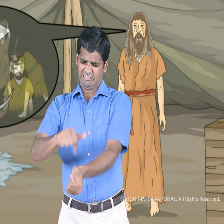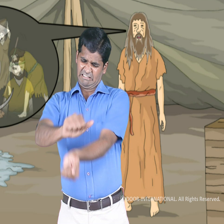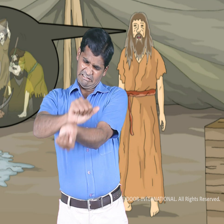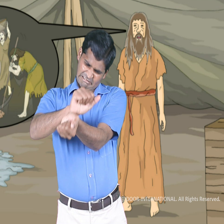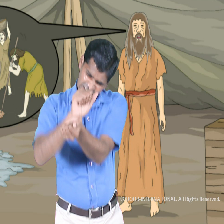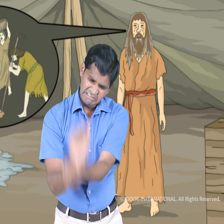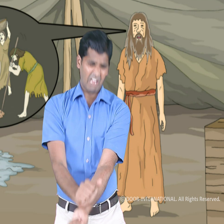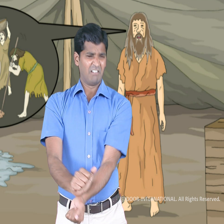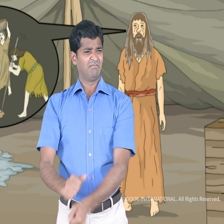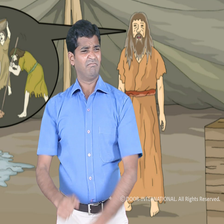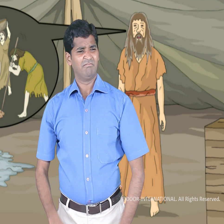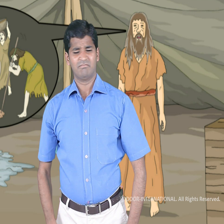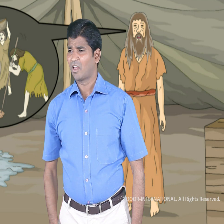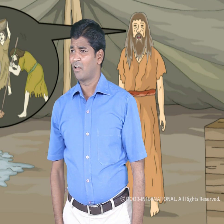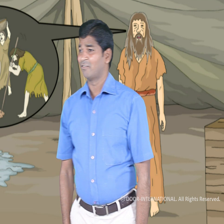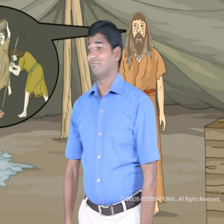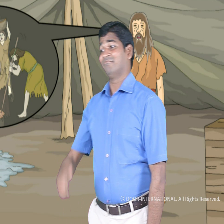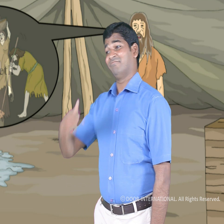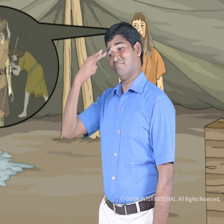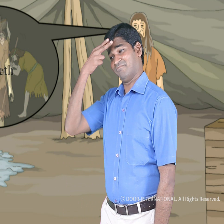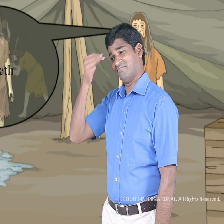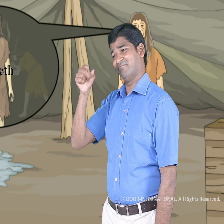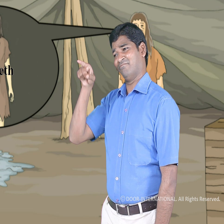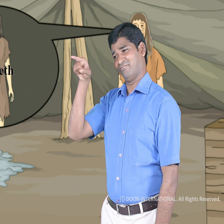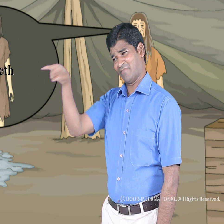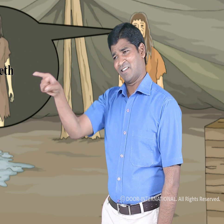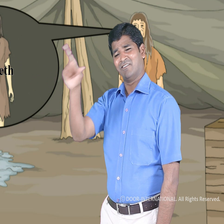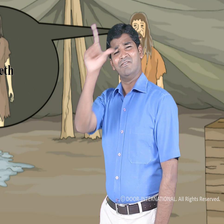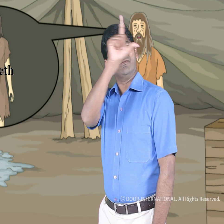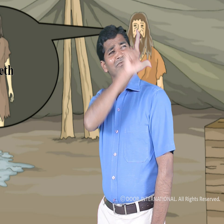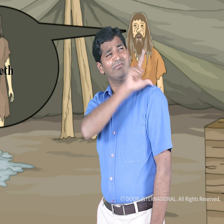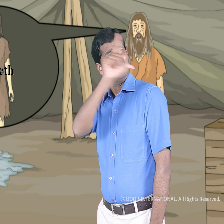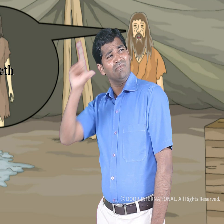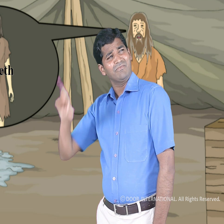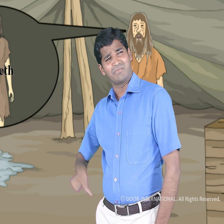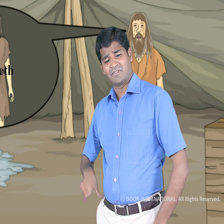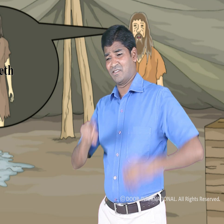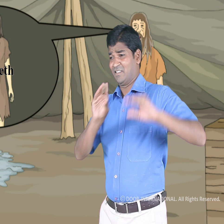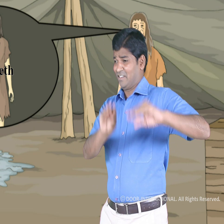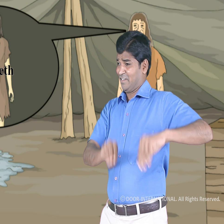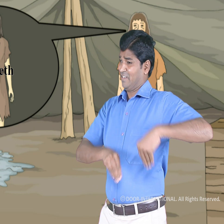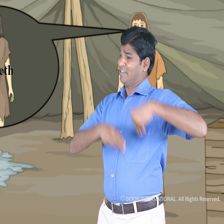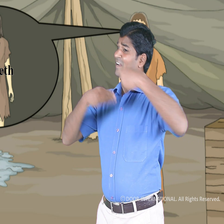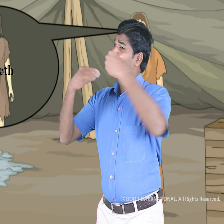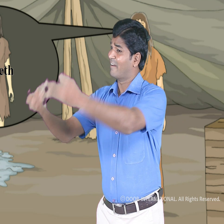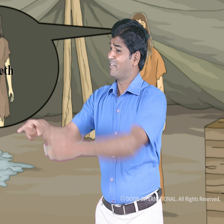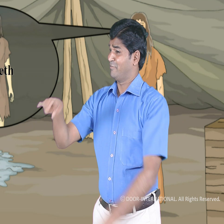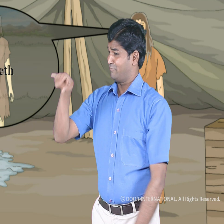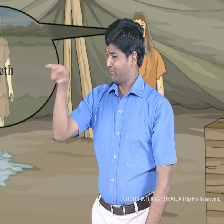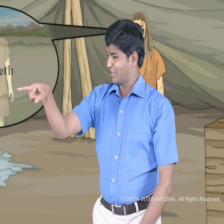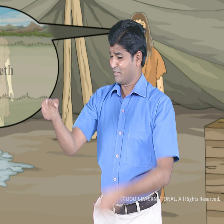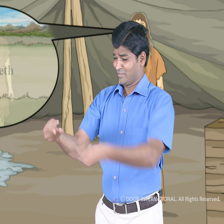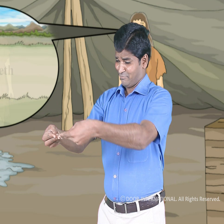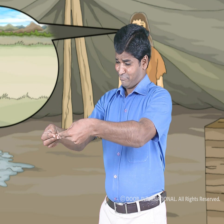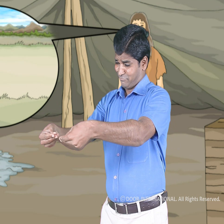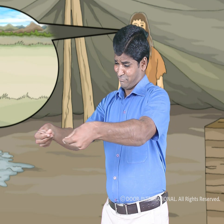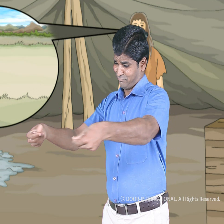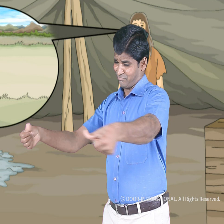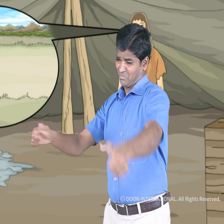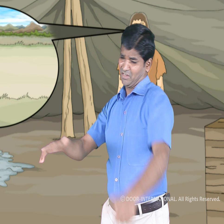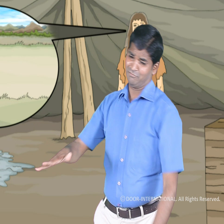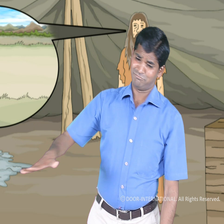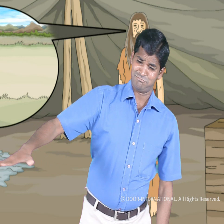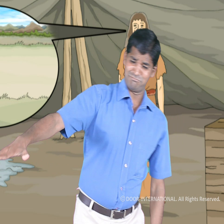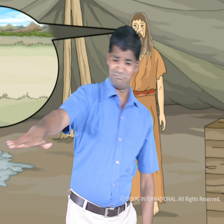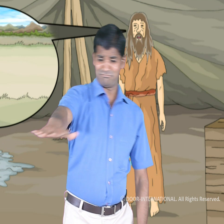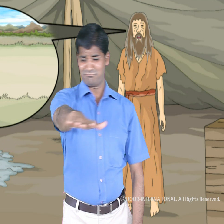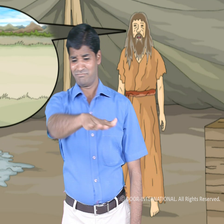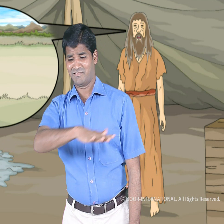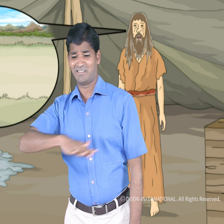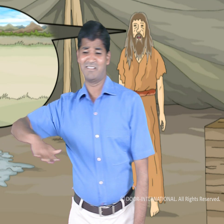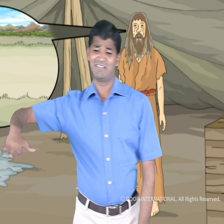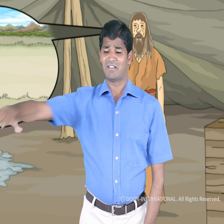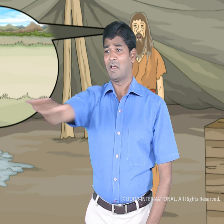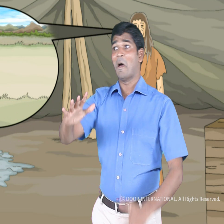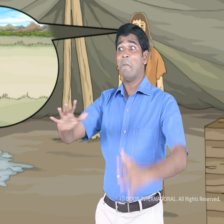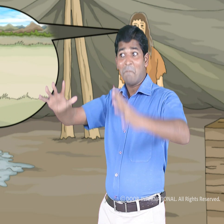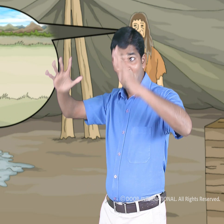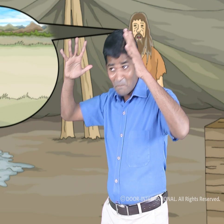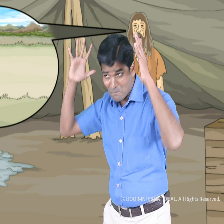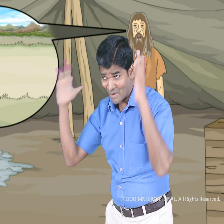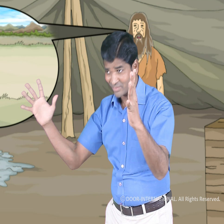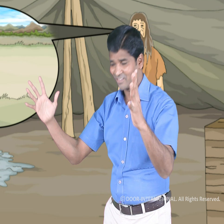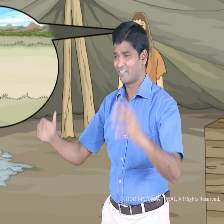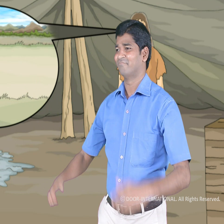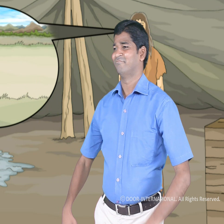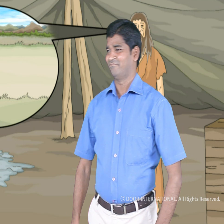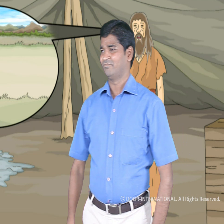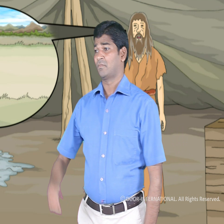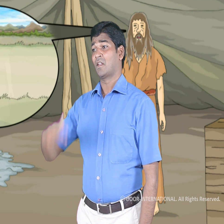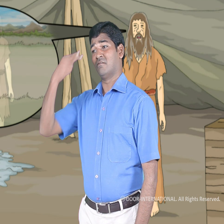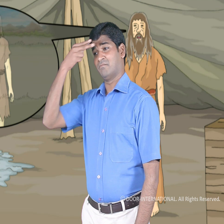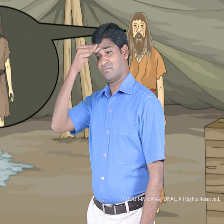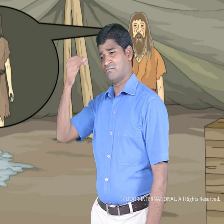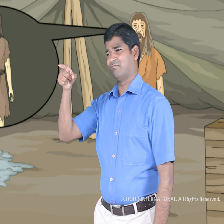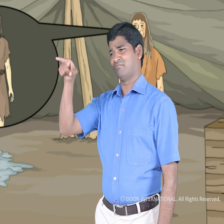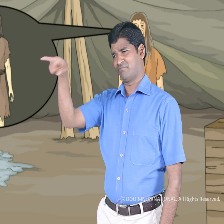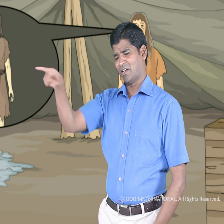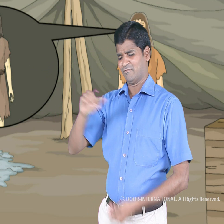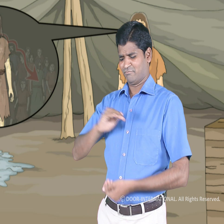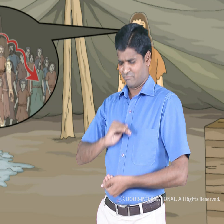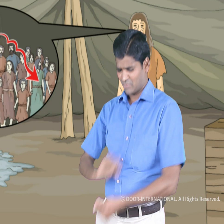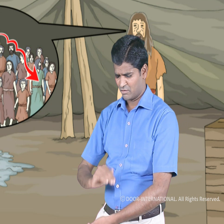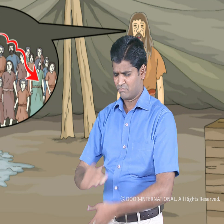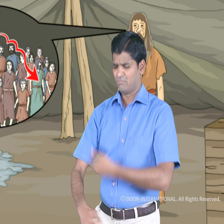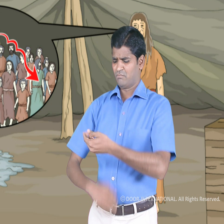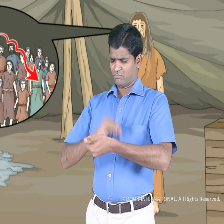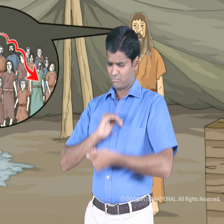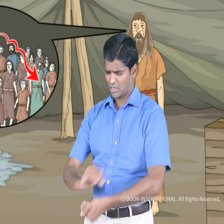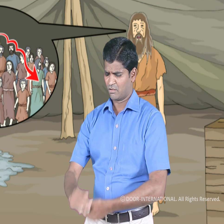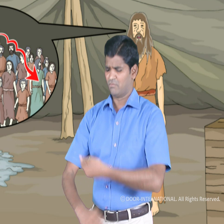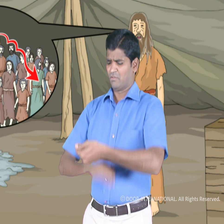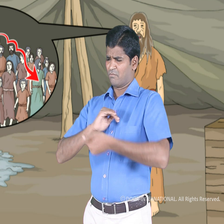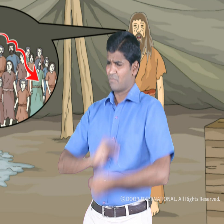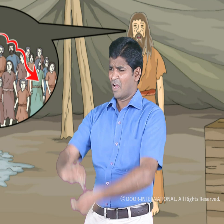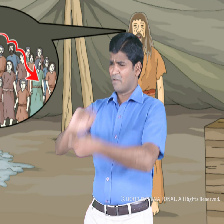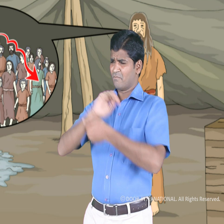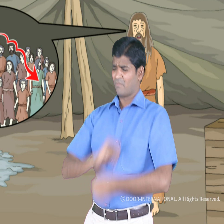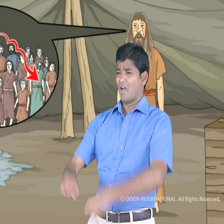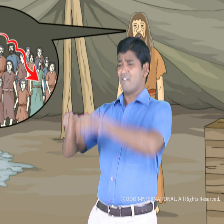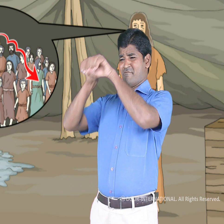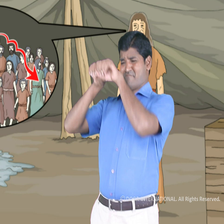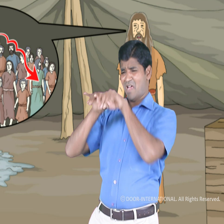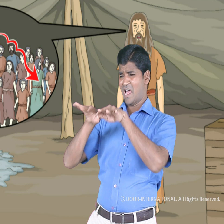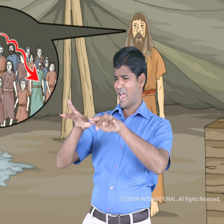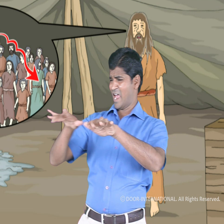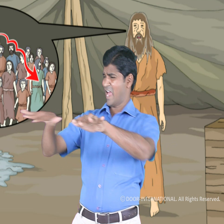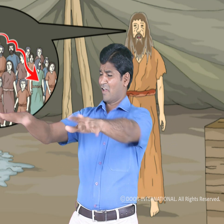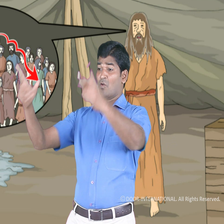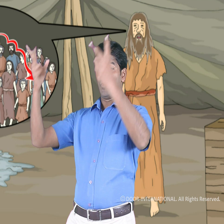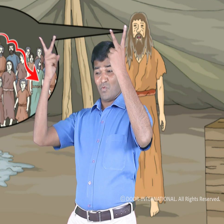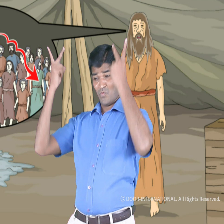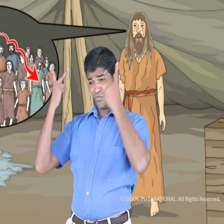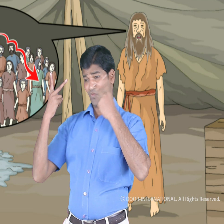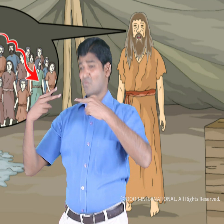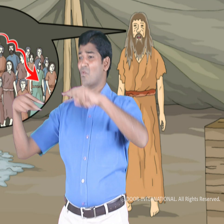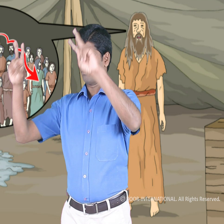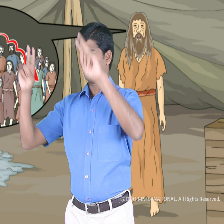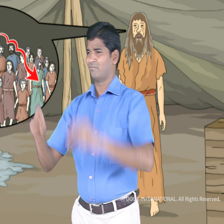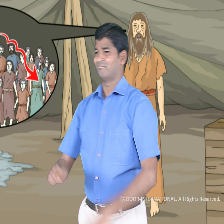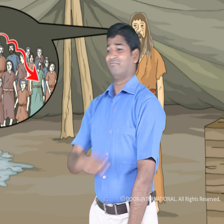May God expand the territory of Japheth;